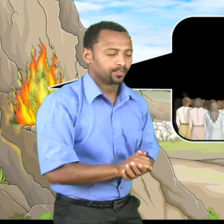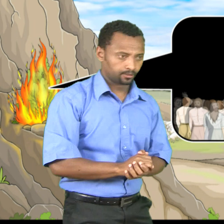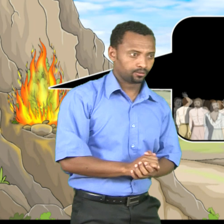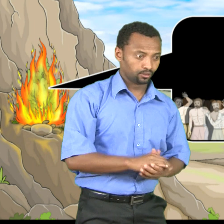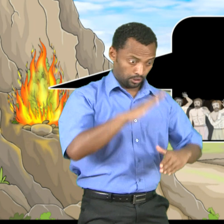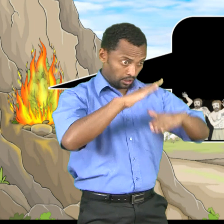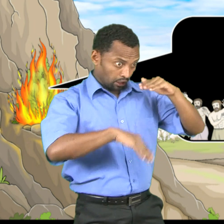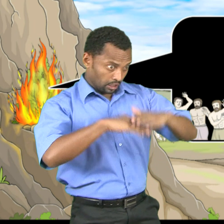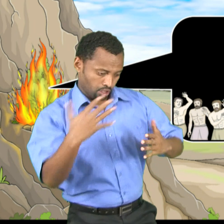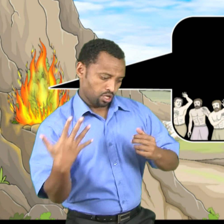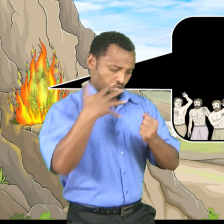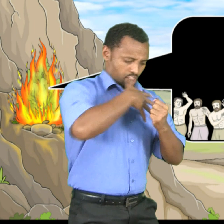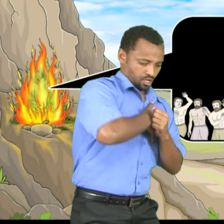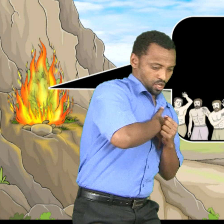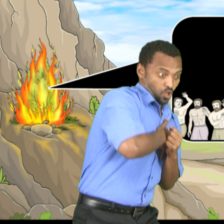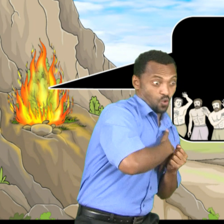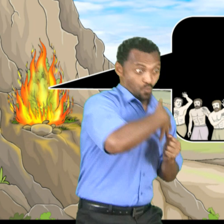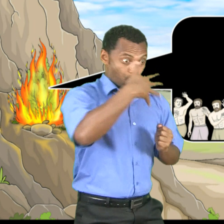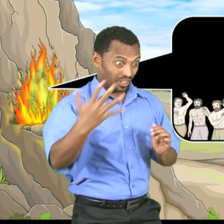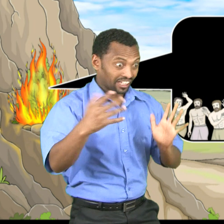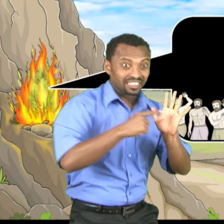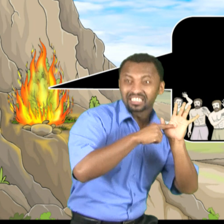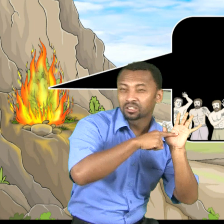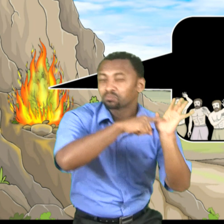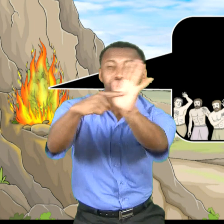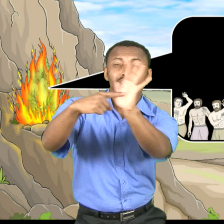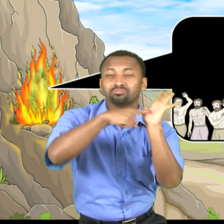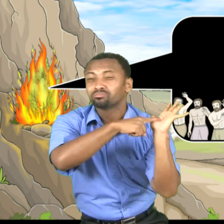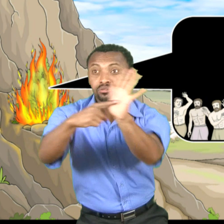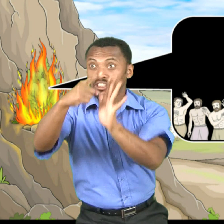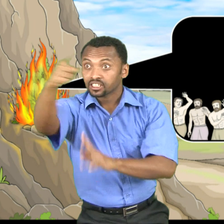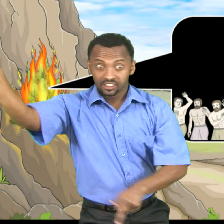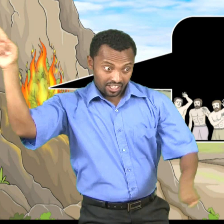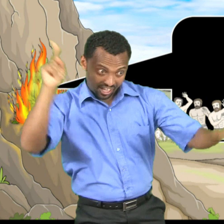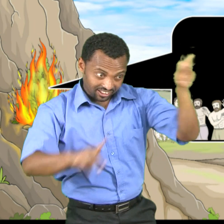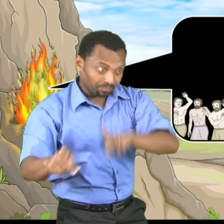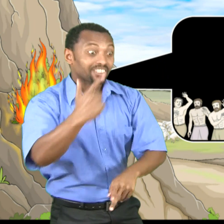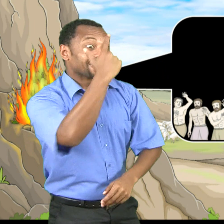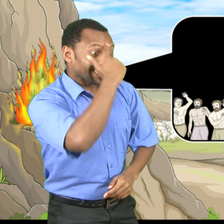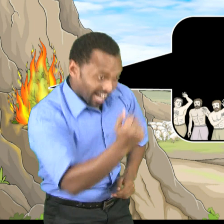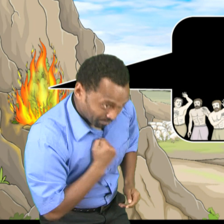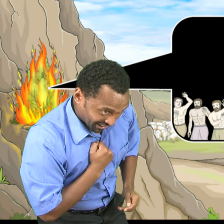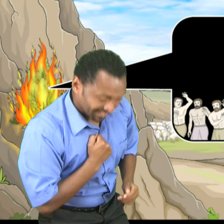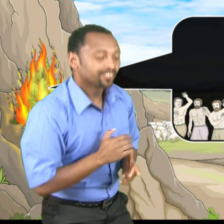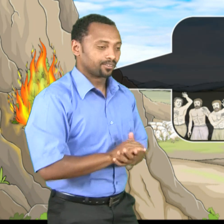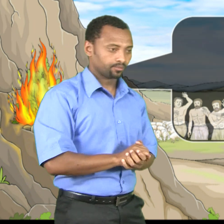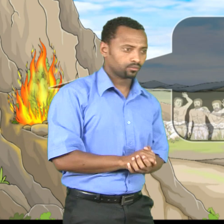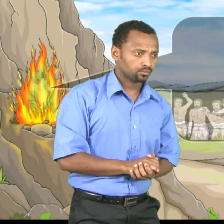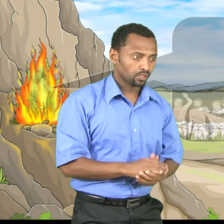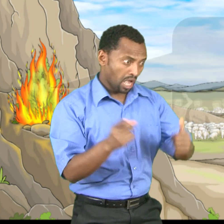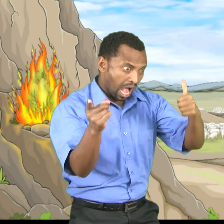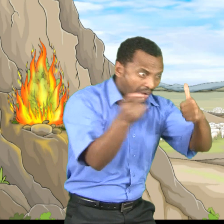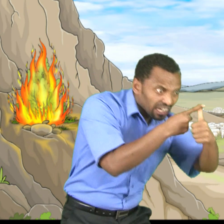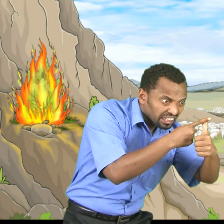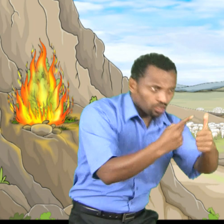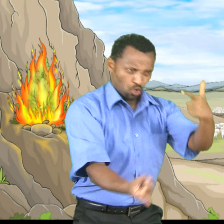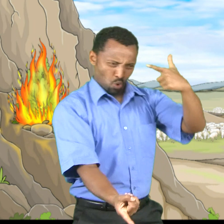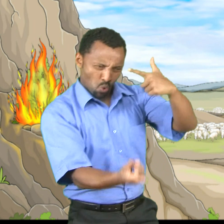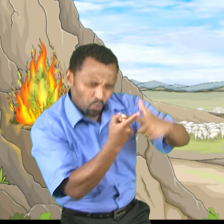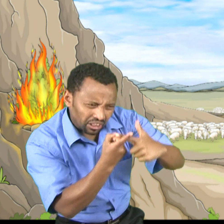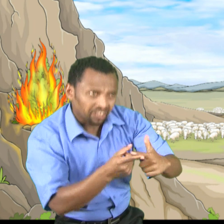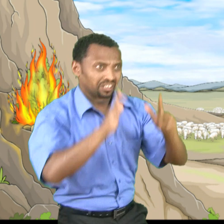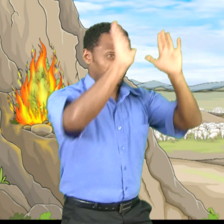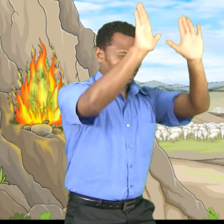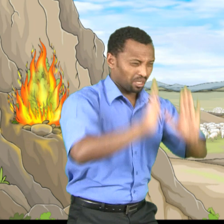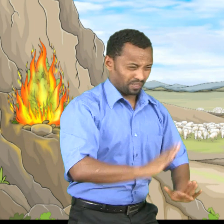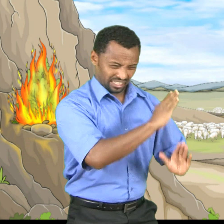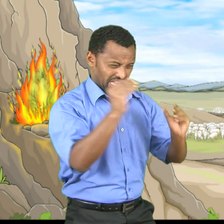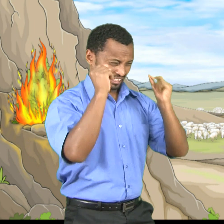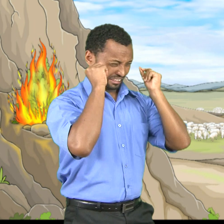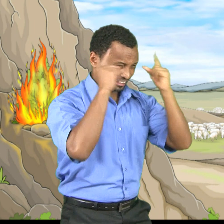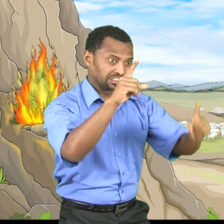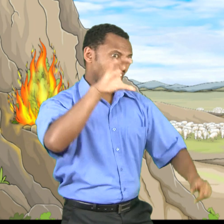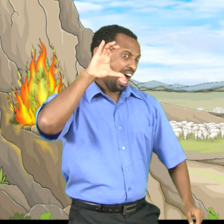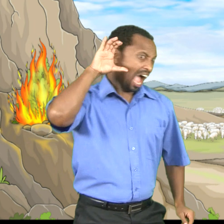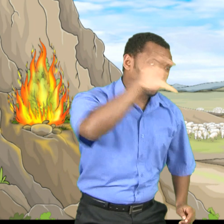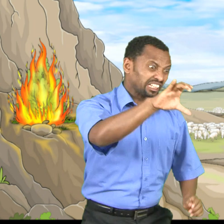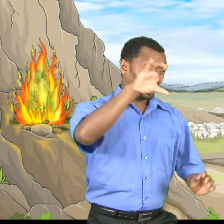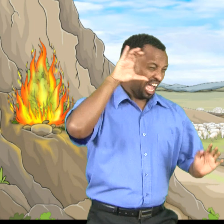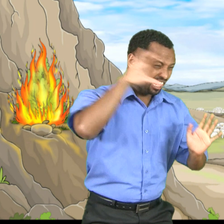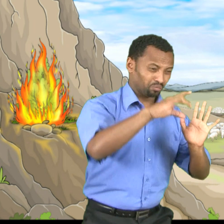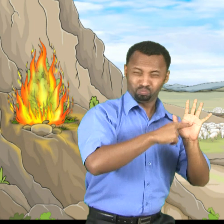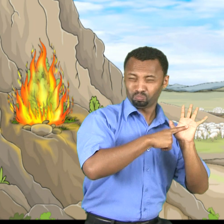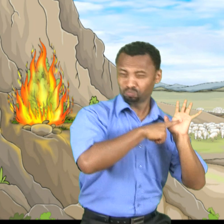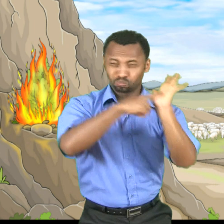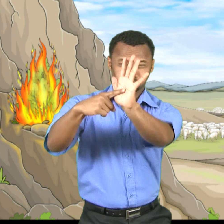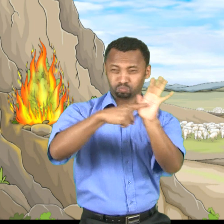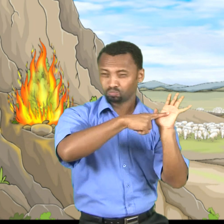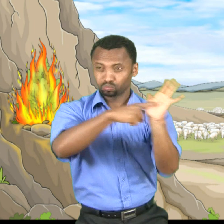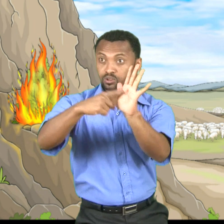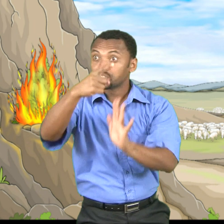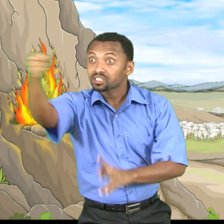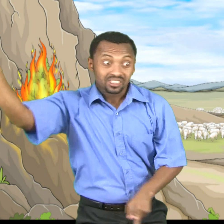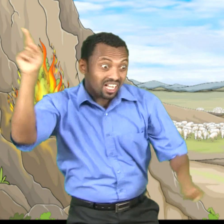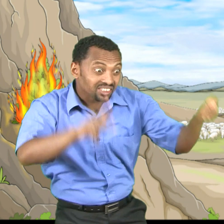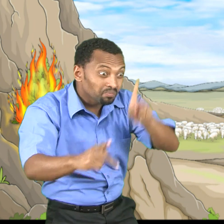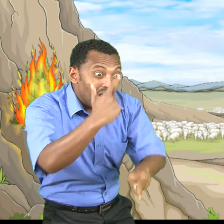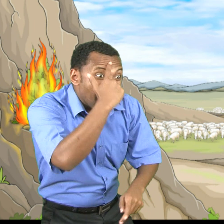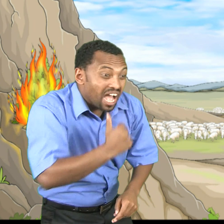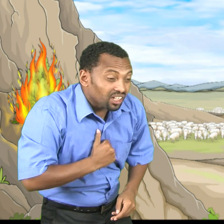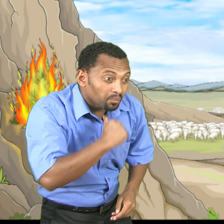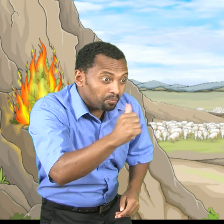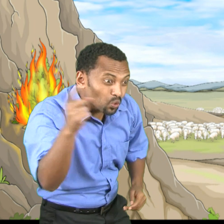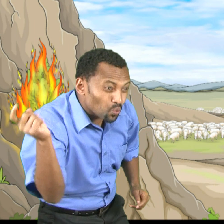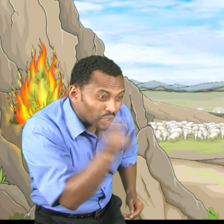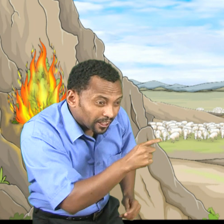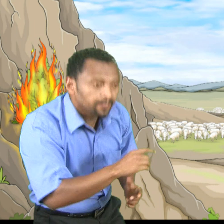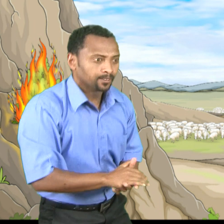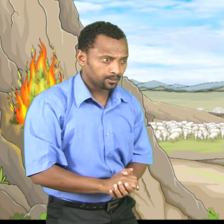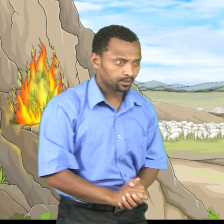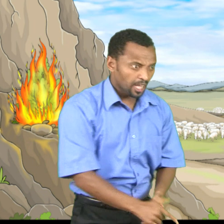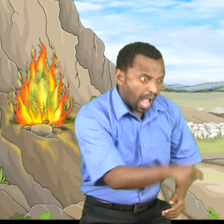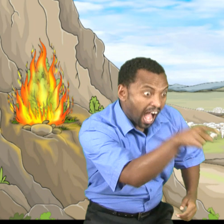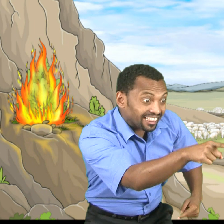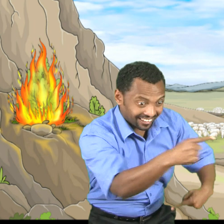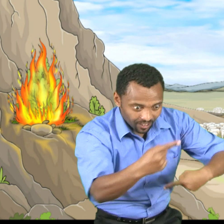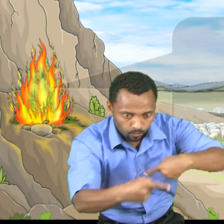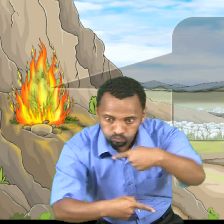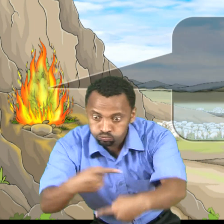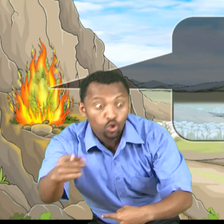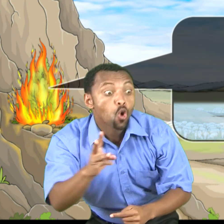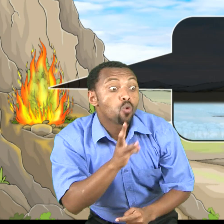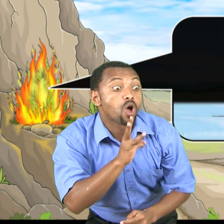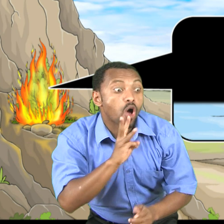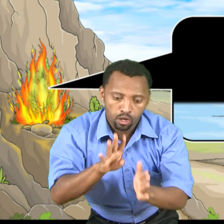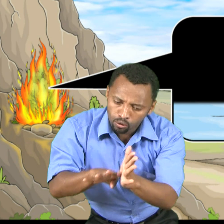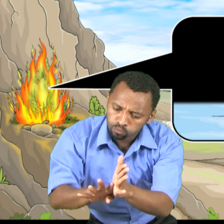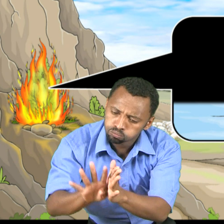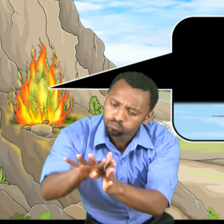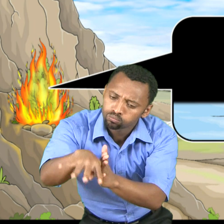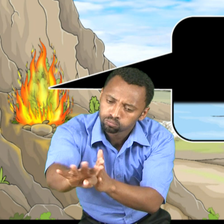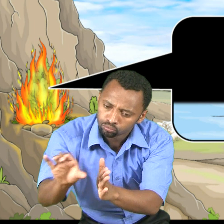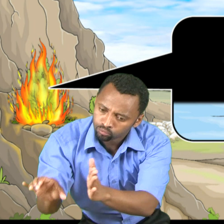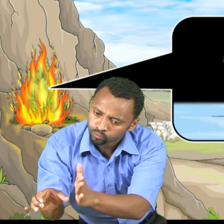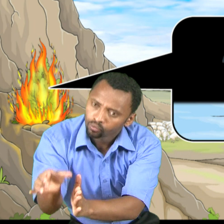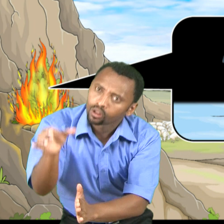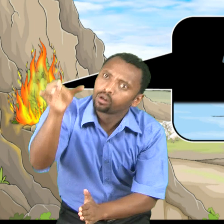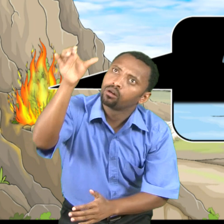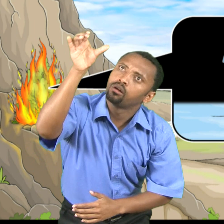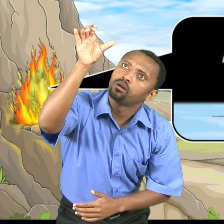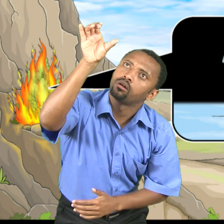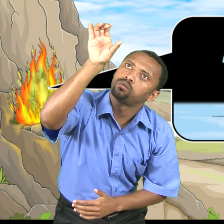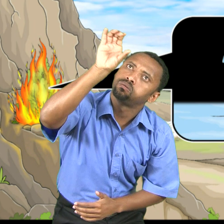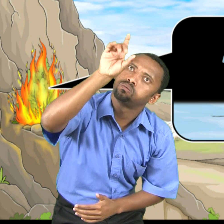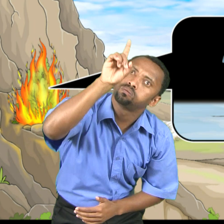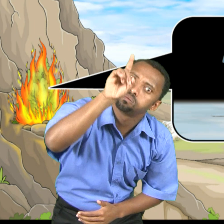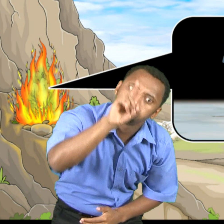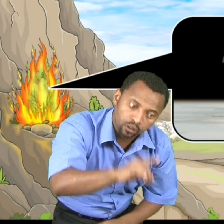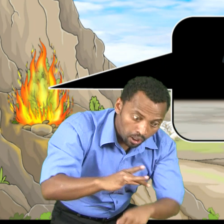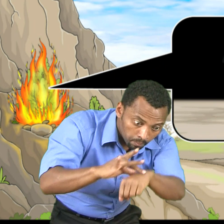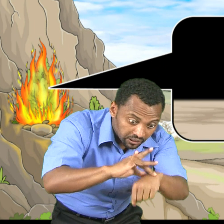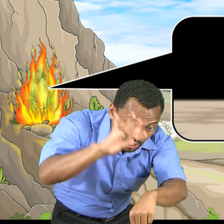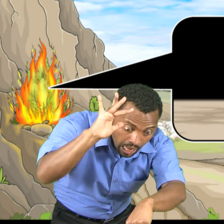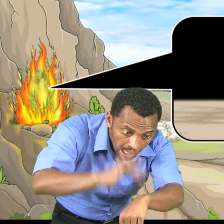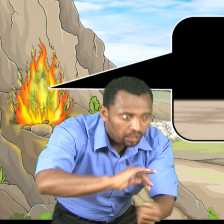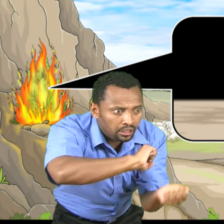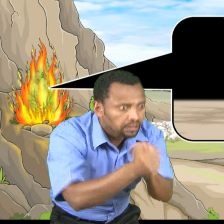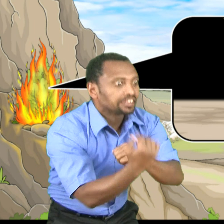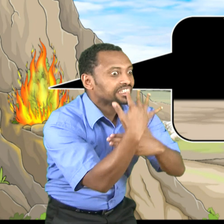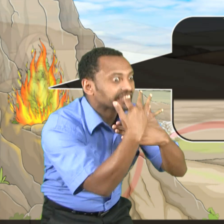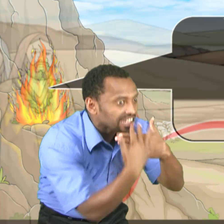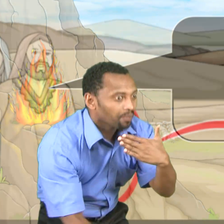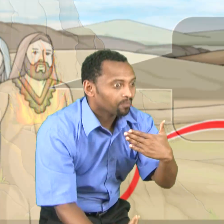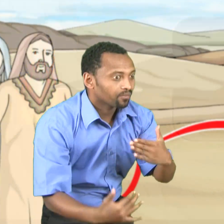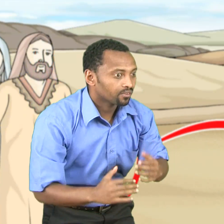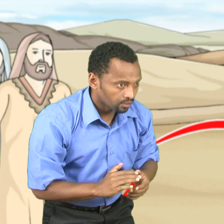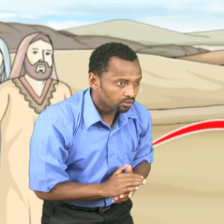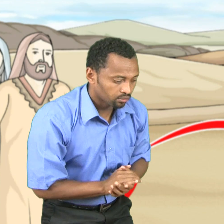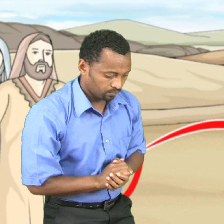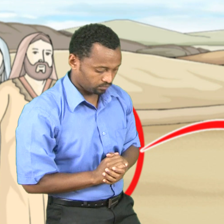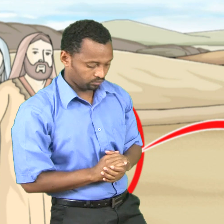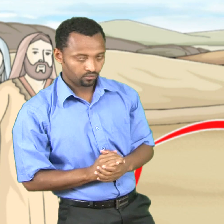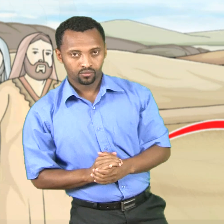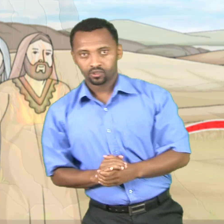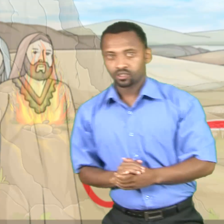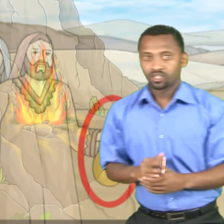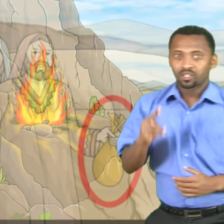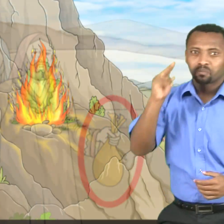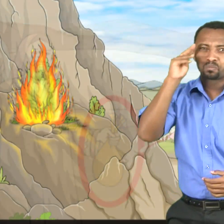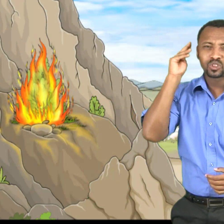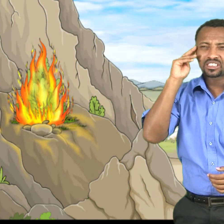But if they do not believe even these two signs or listen to your voice, take some water from the Nile and pour it on the dry ground.